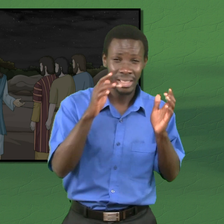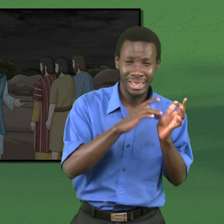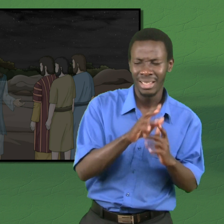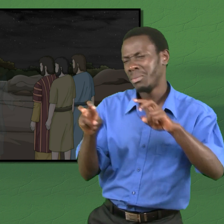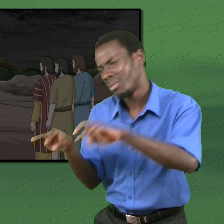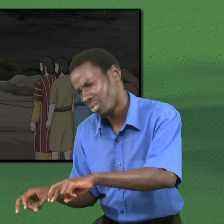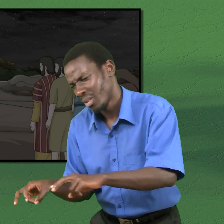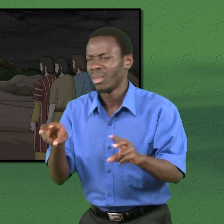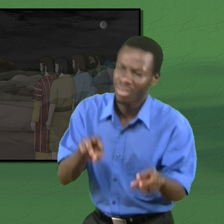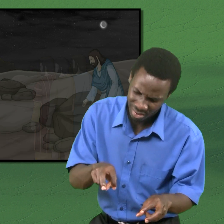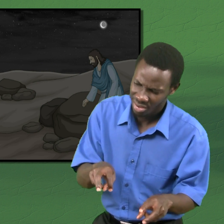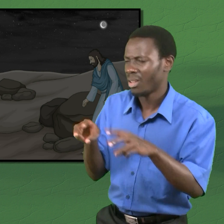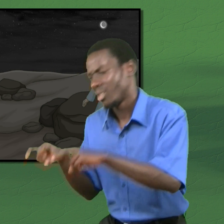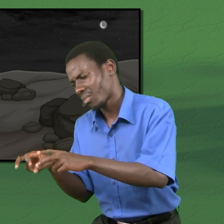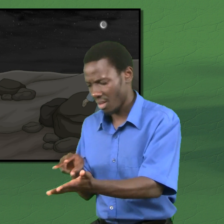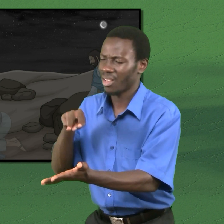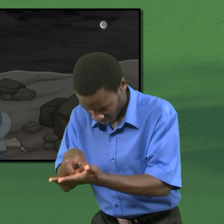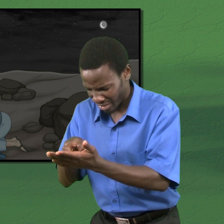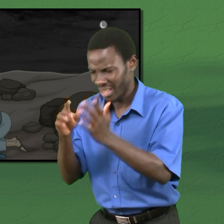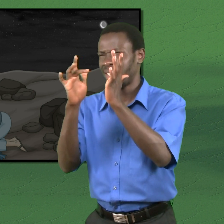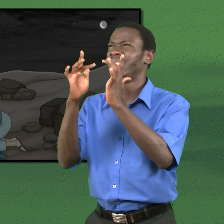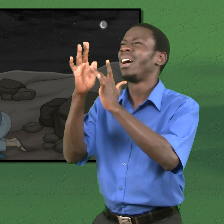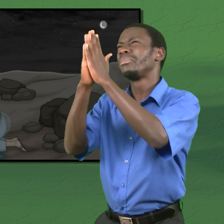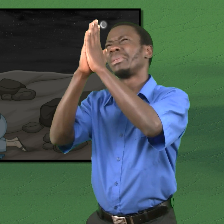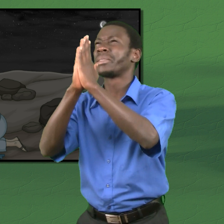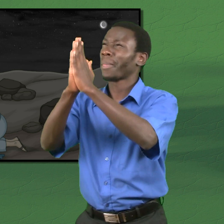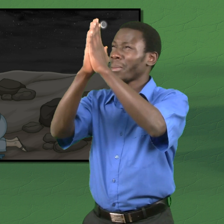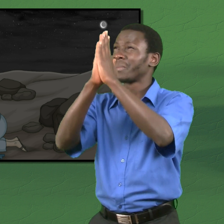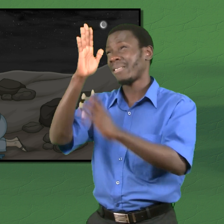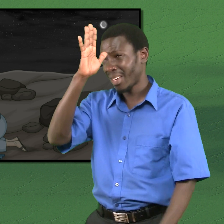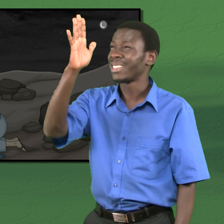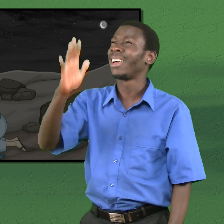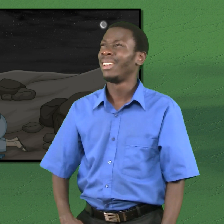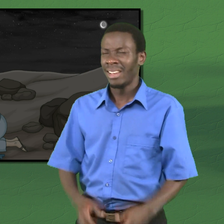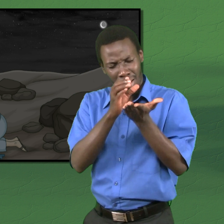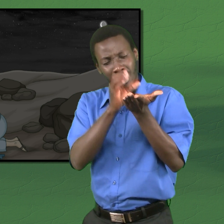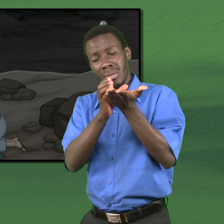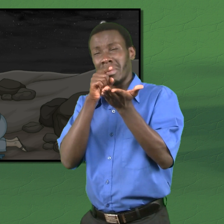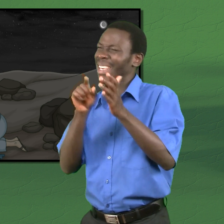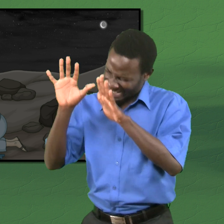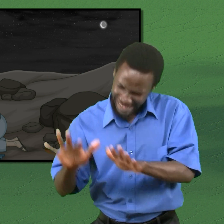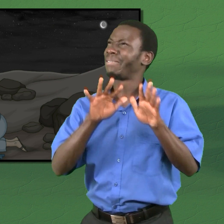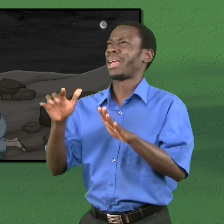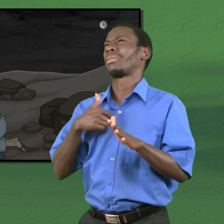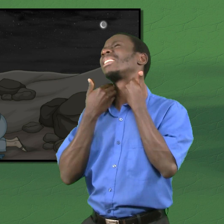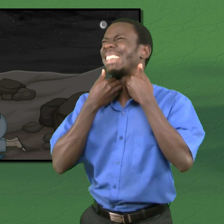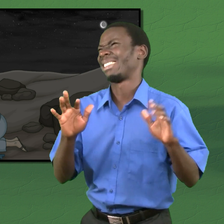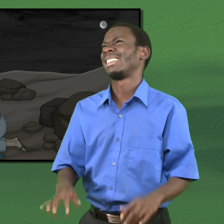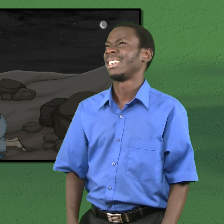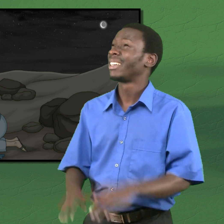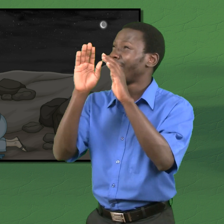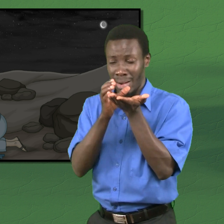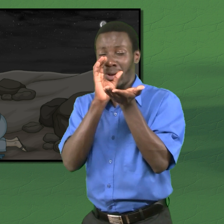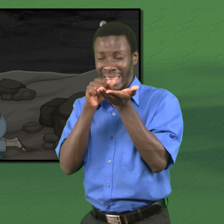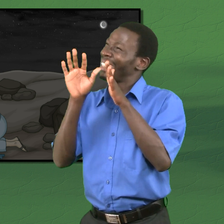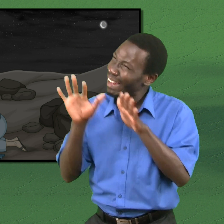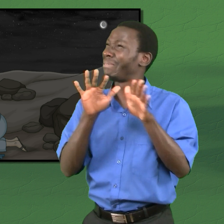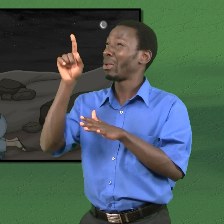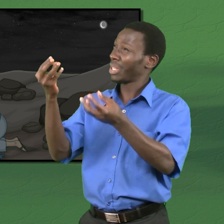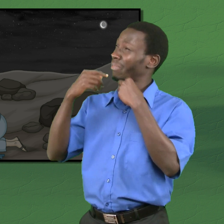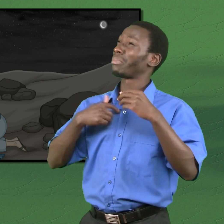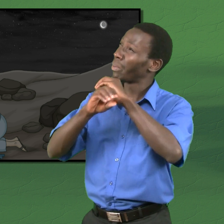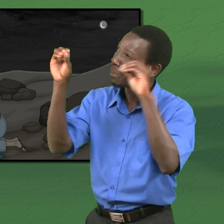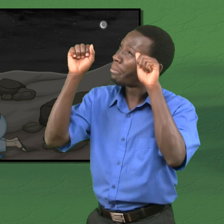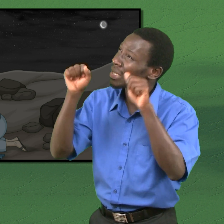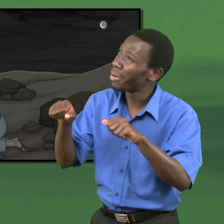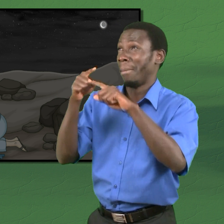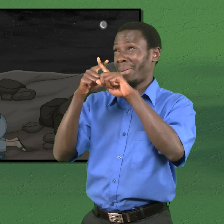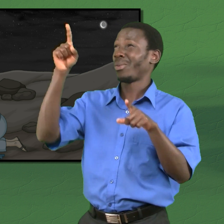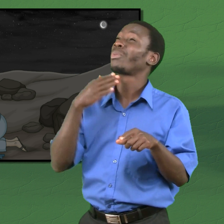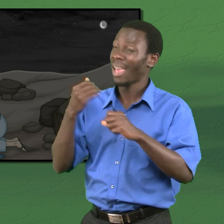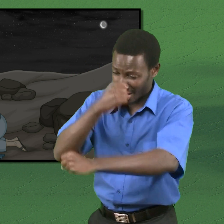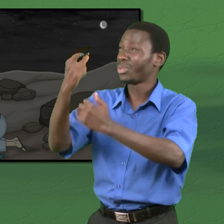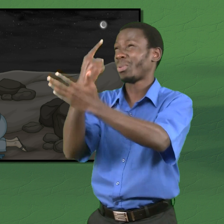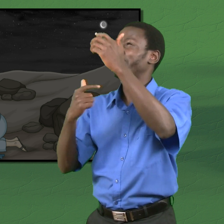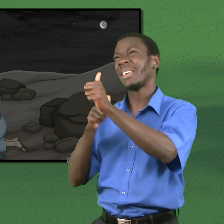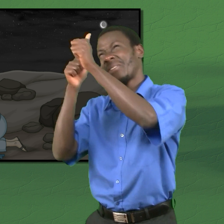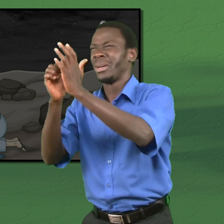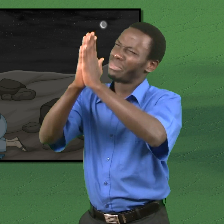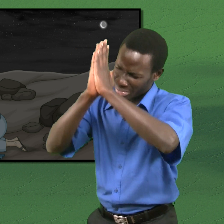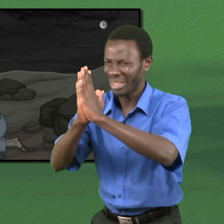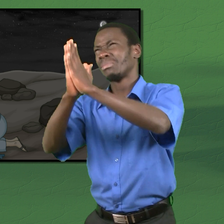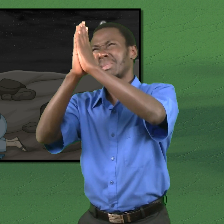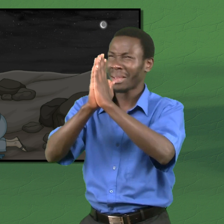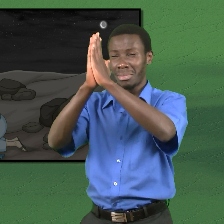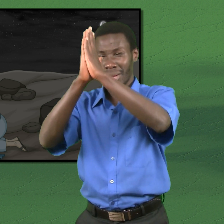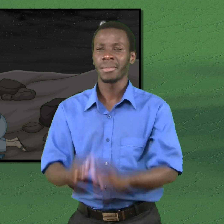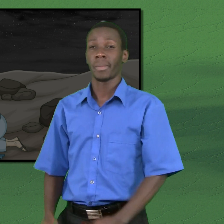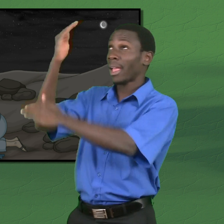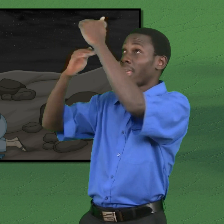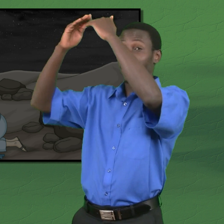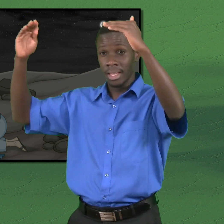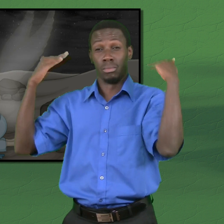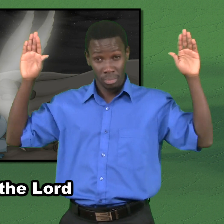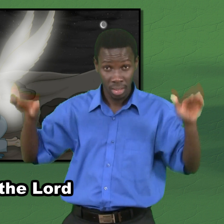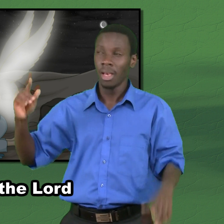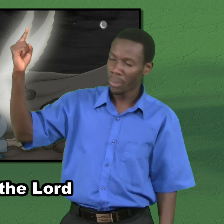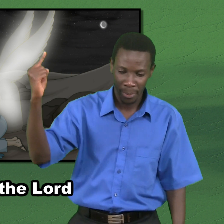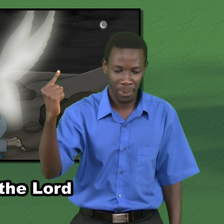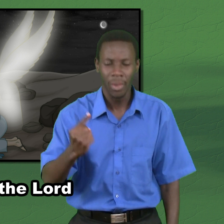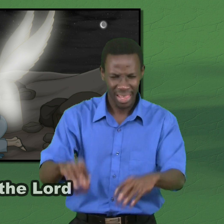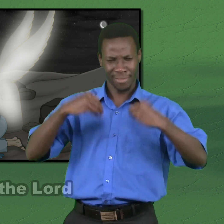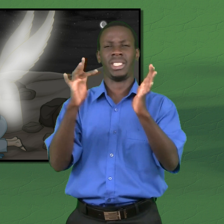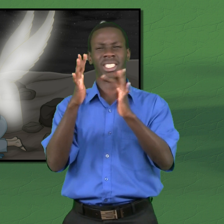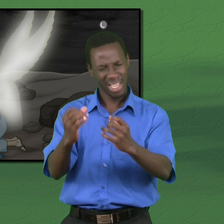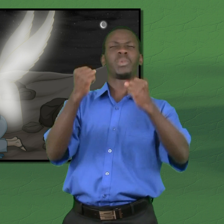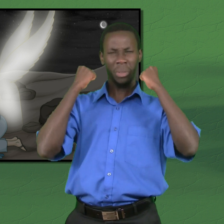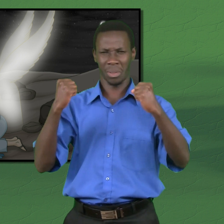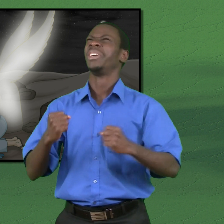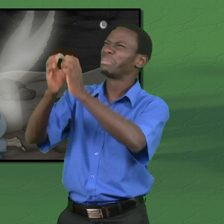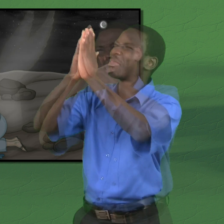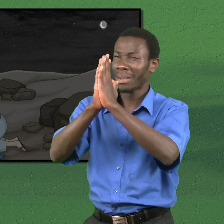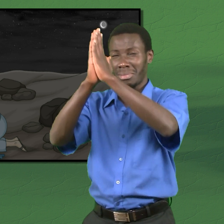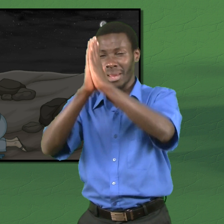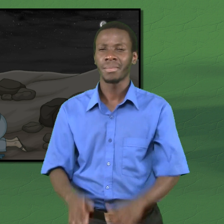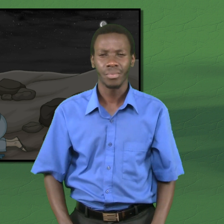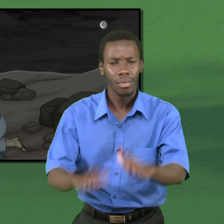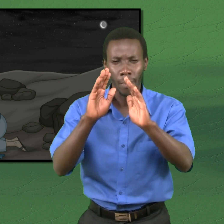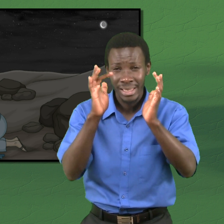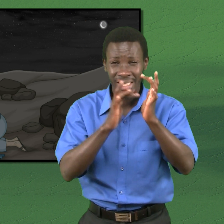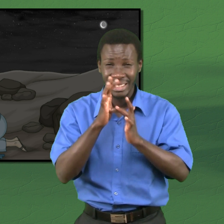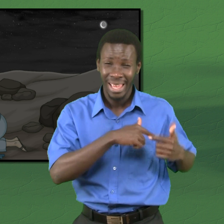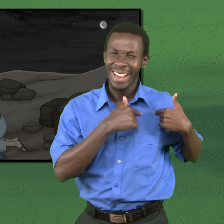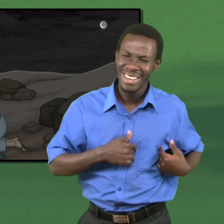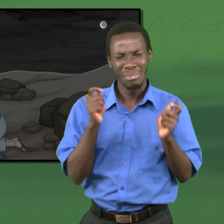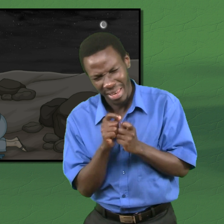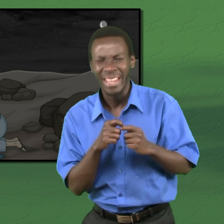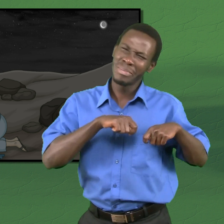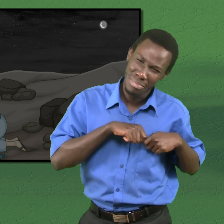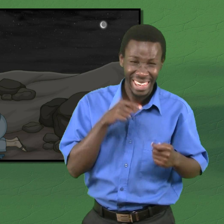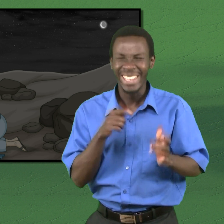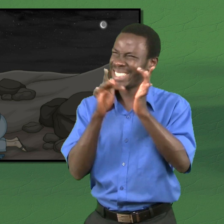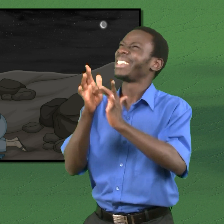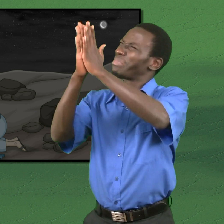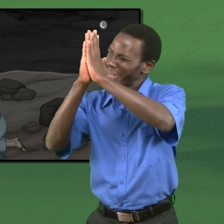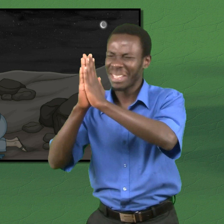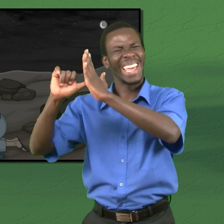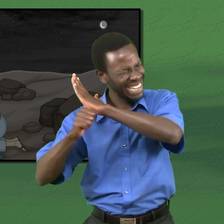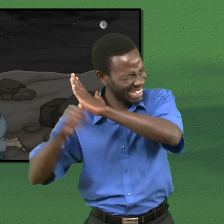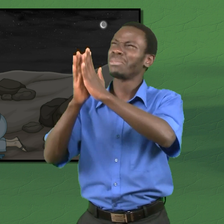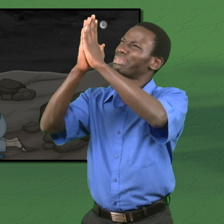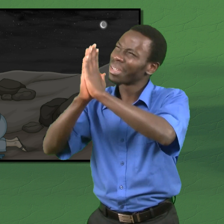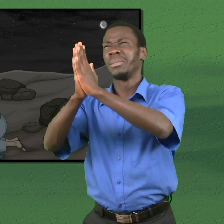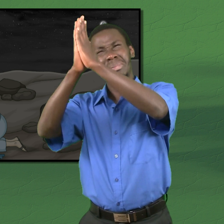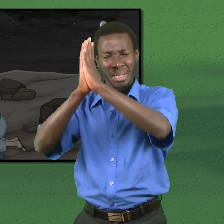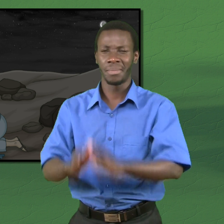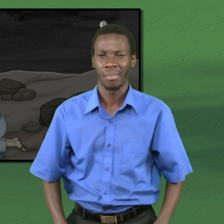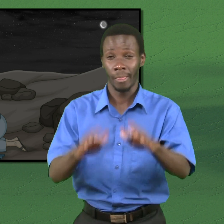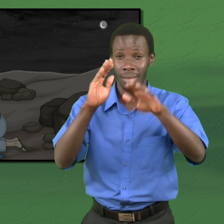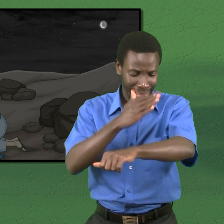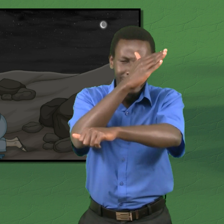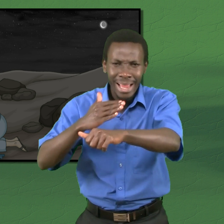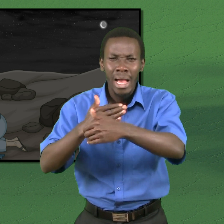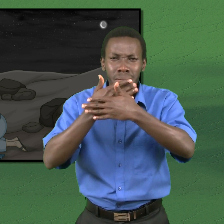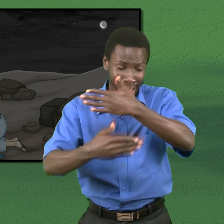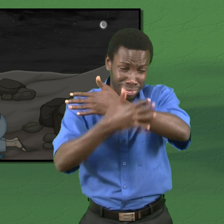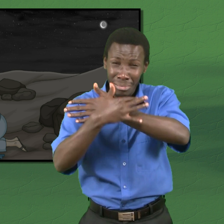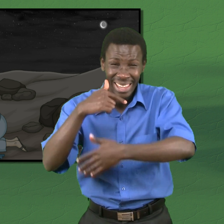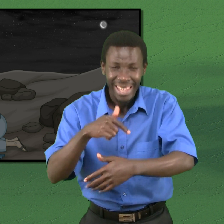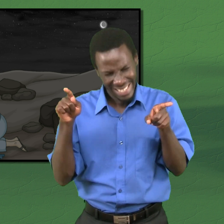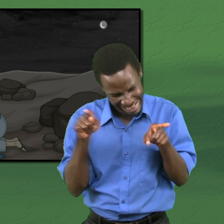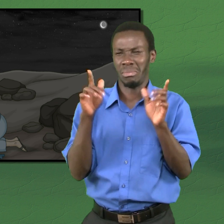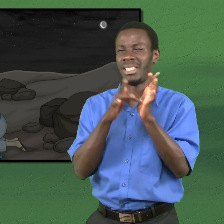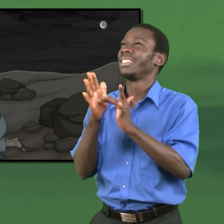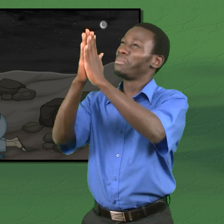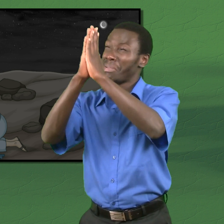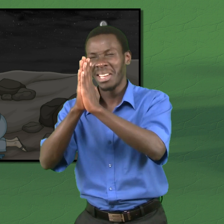Going a little farther, He fell facedown and prayed, “My Father, if it is possible, let this cup pass from Me.